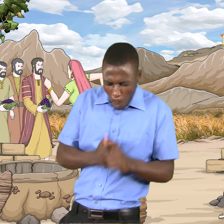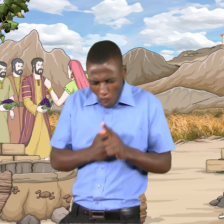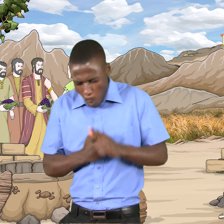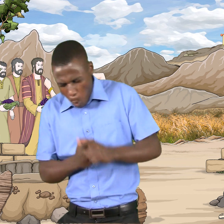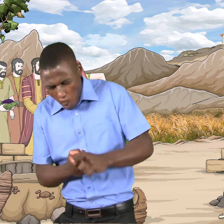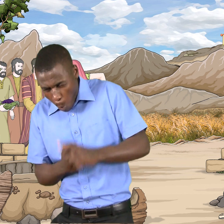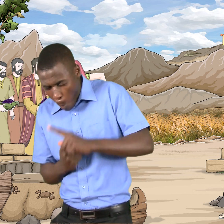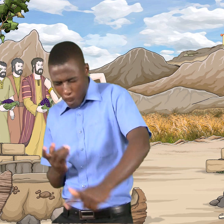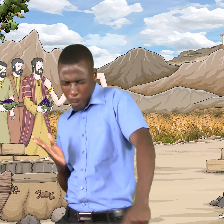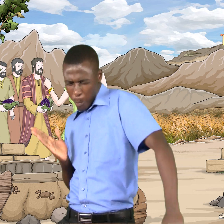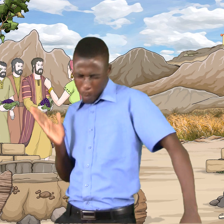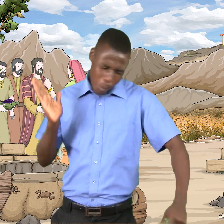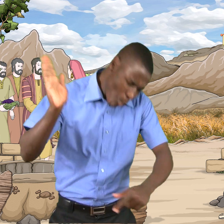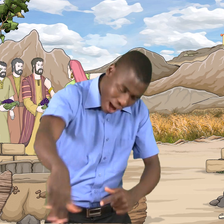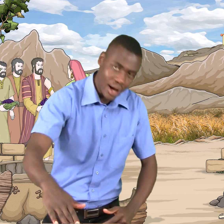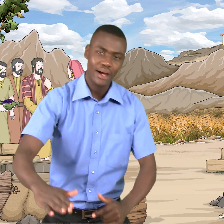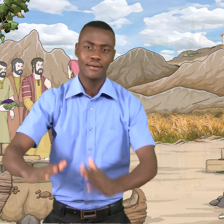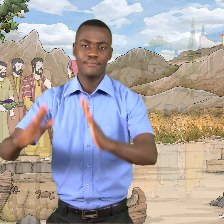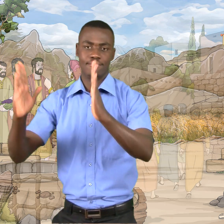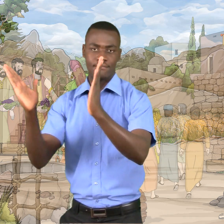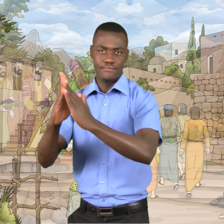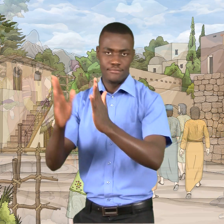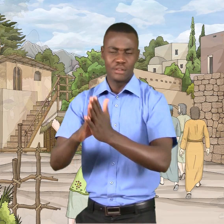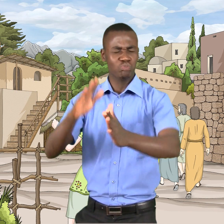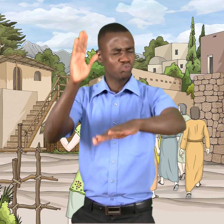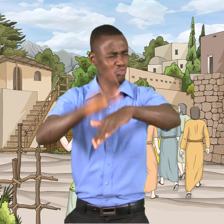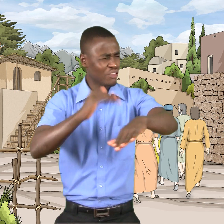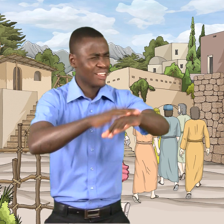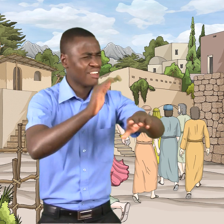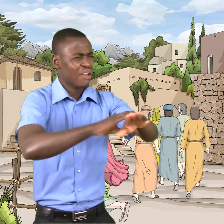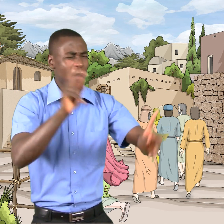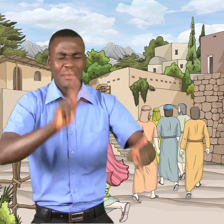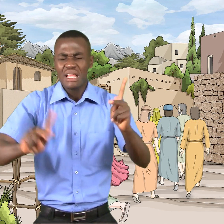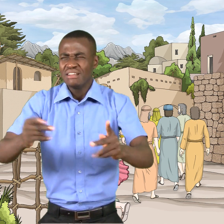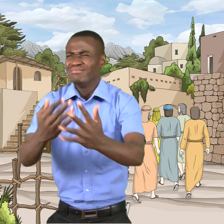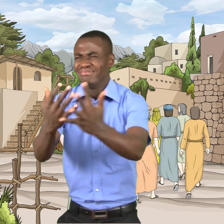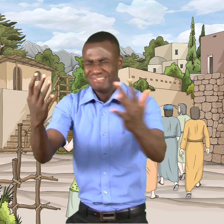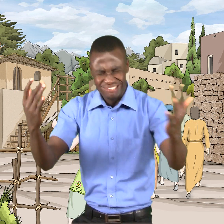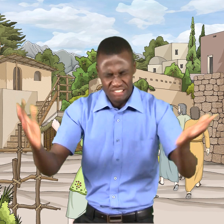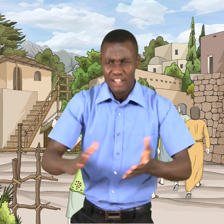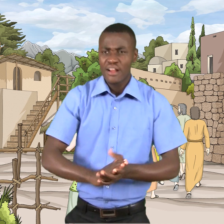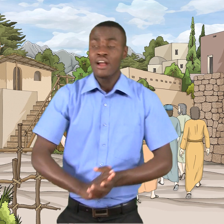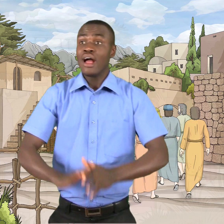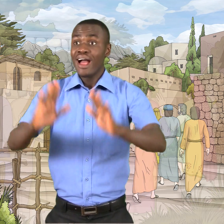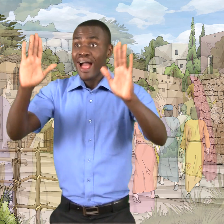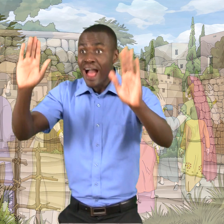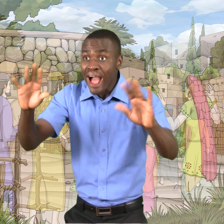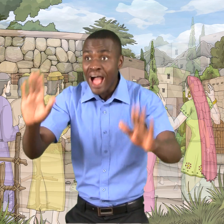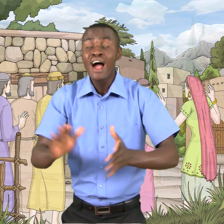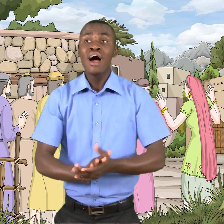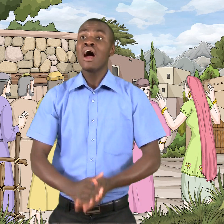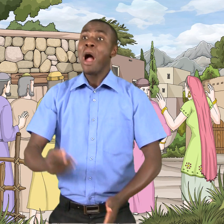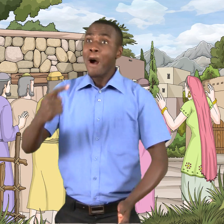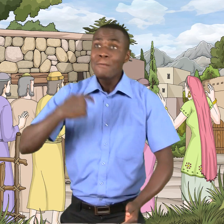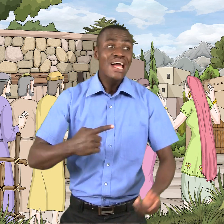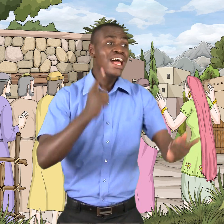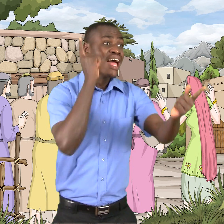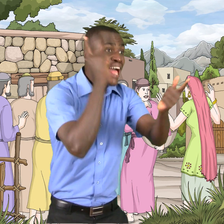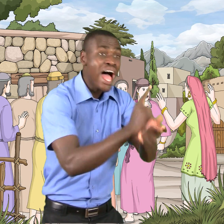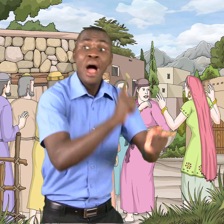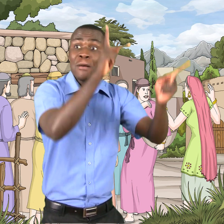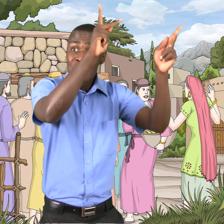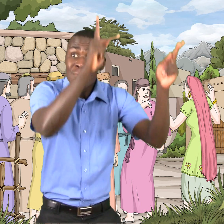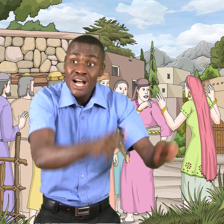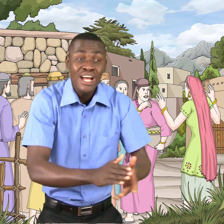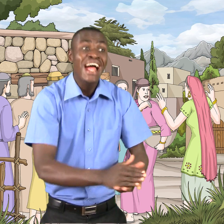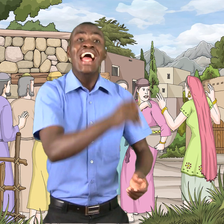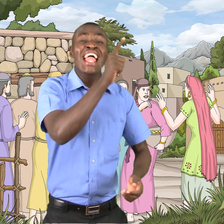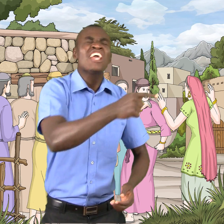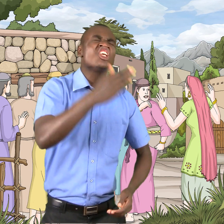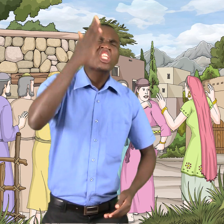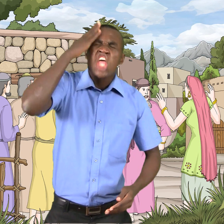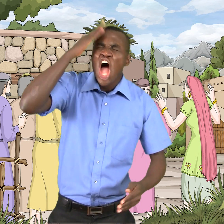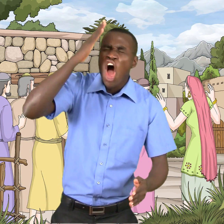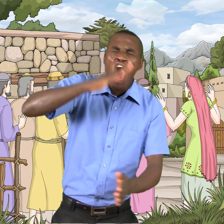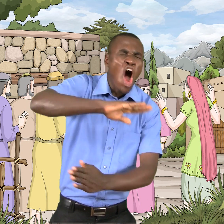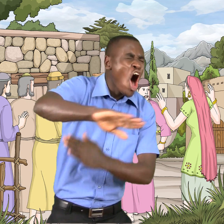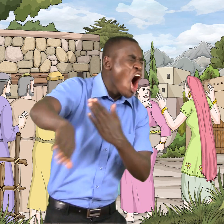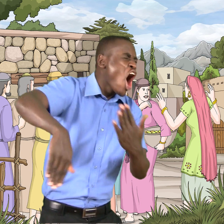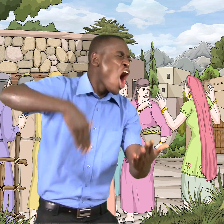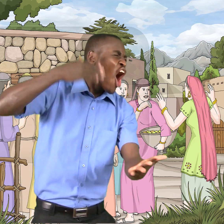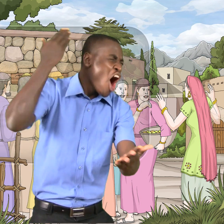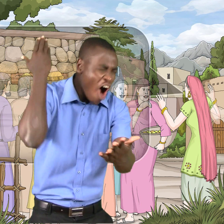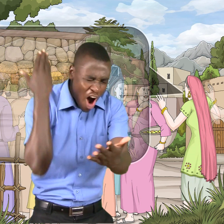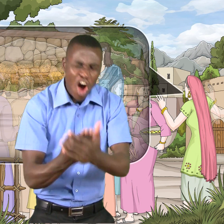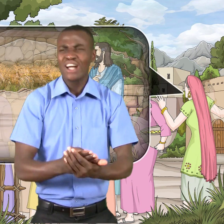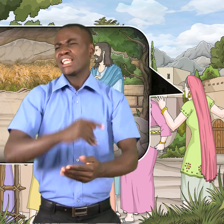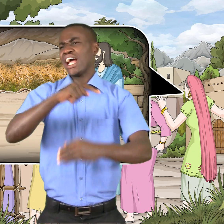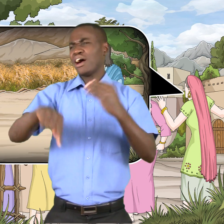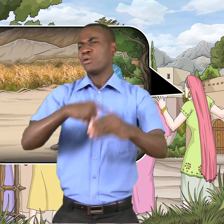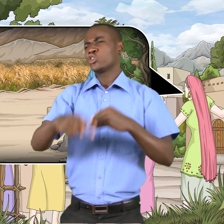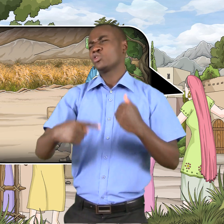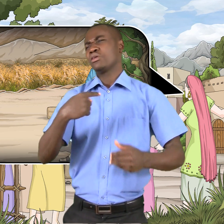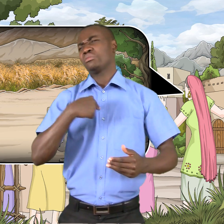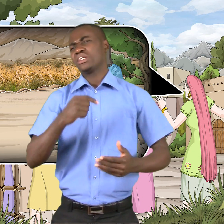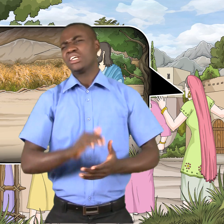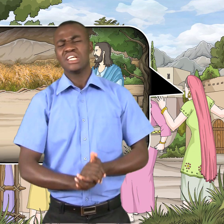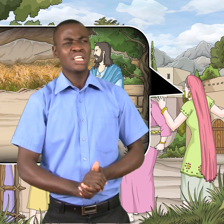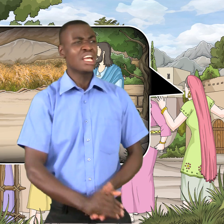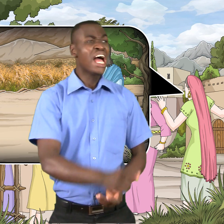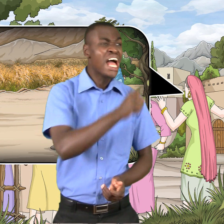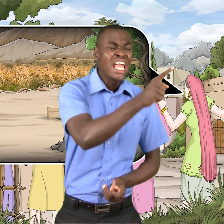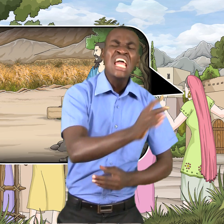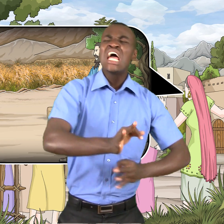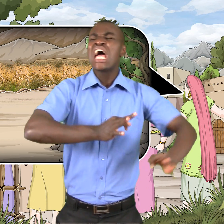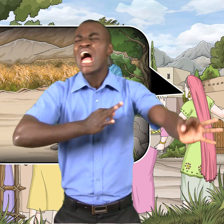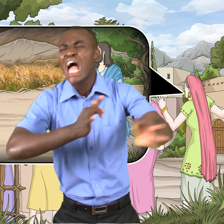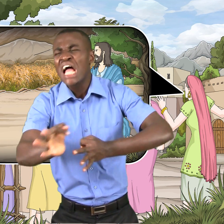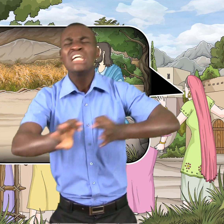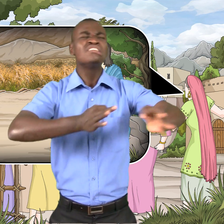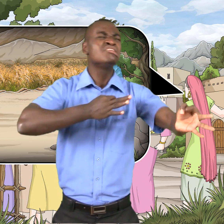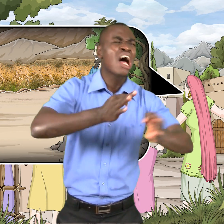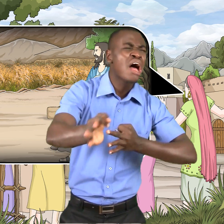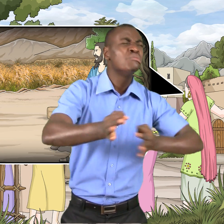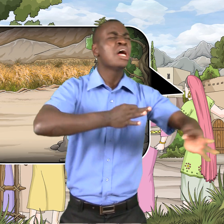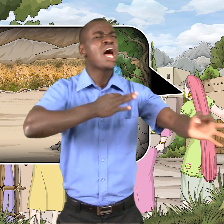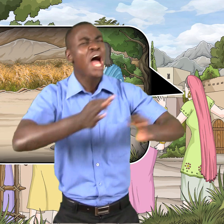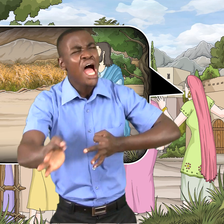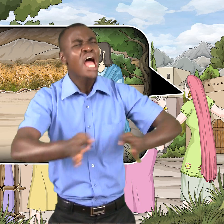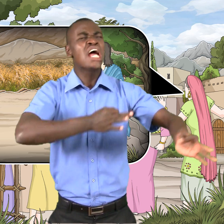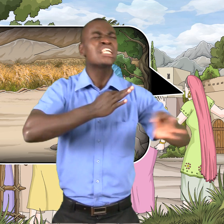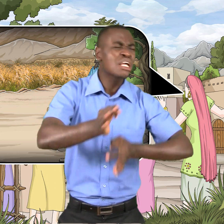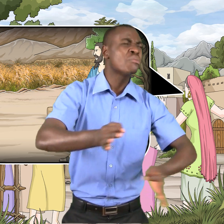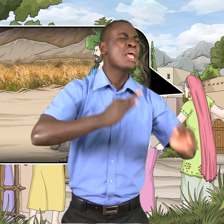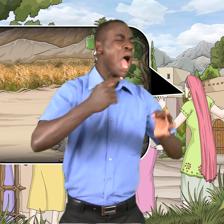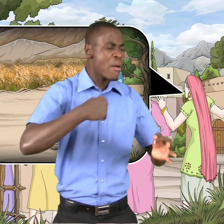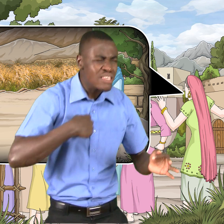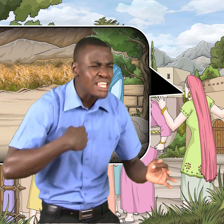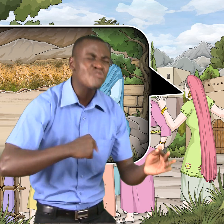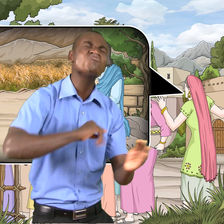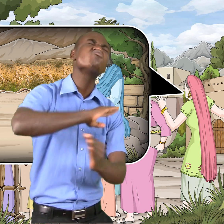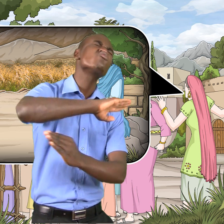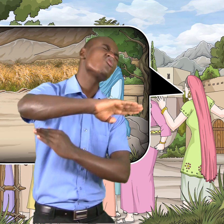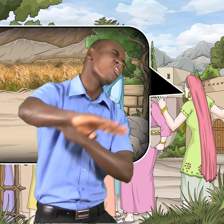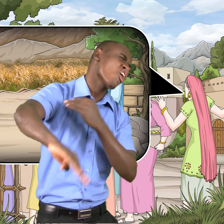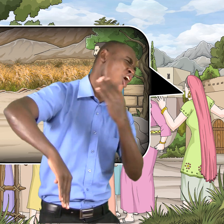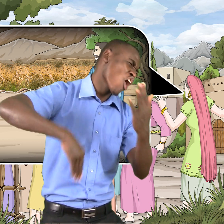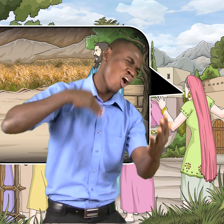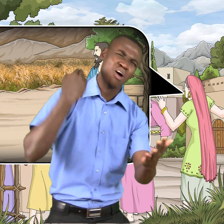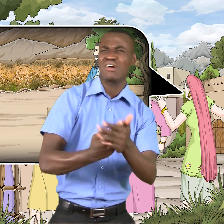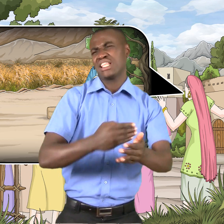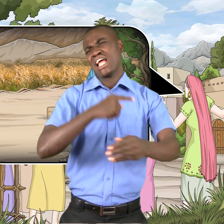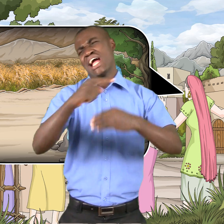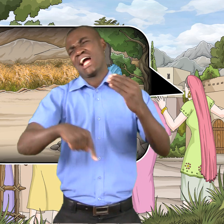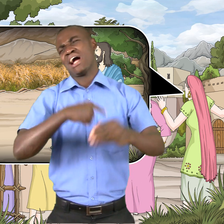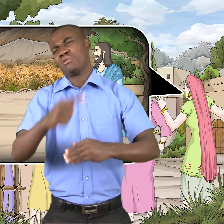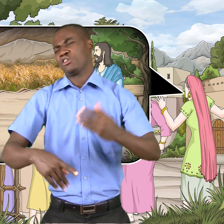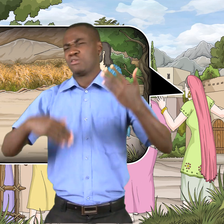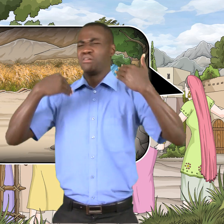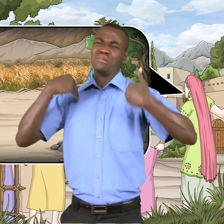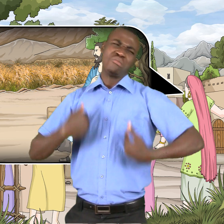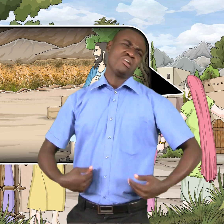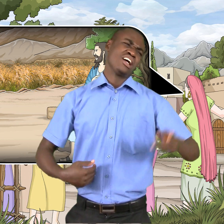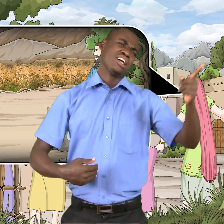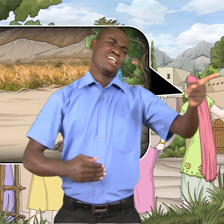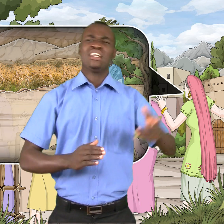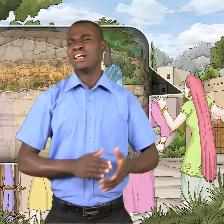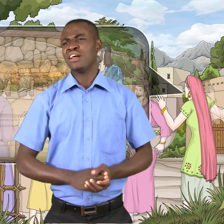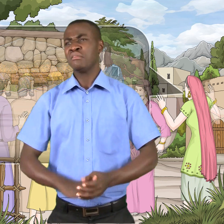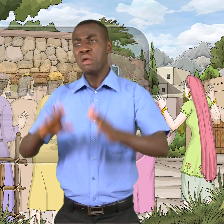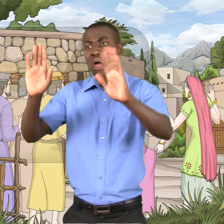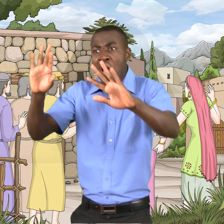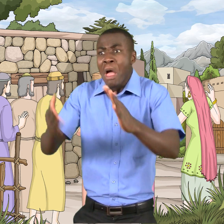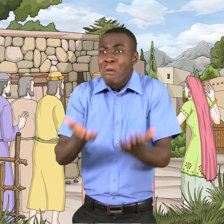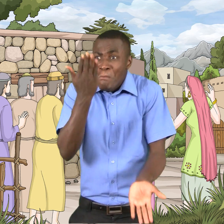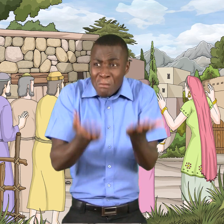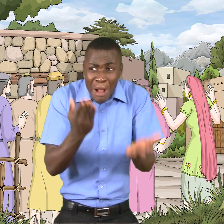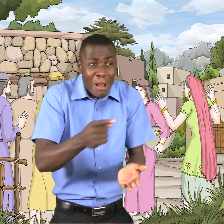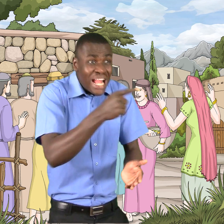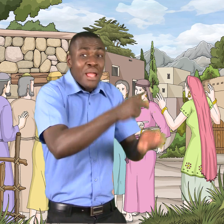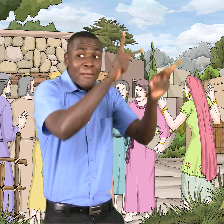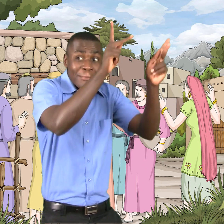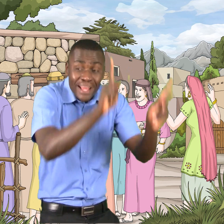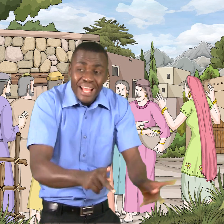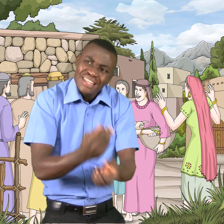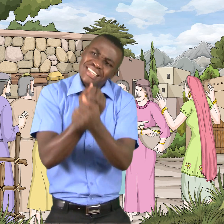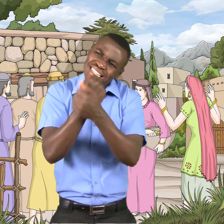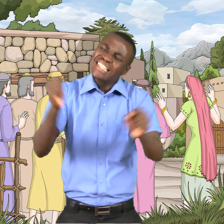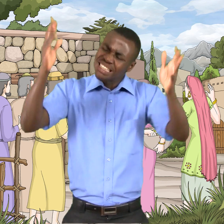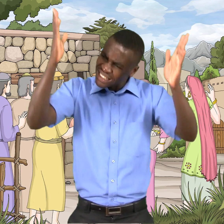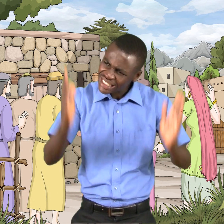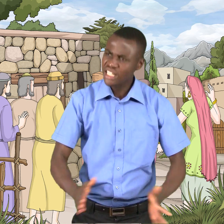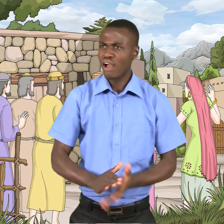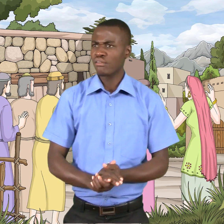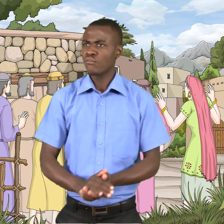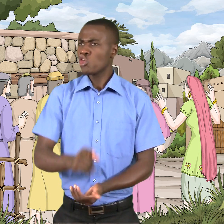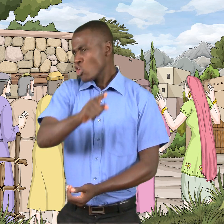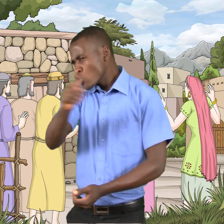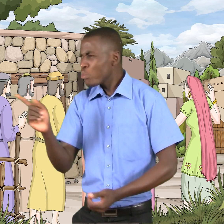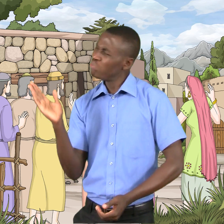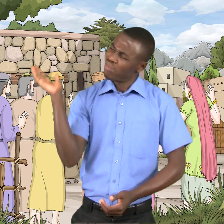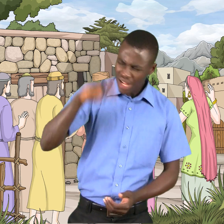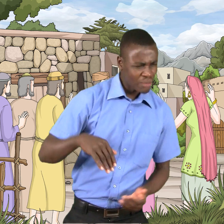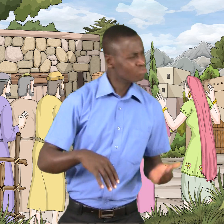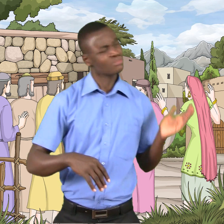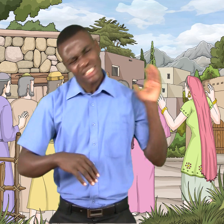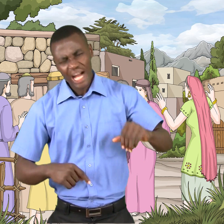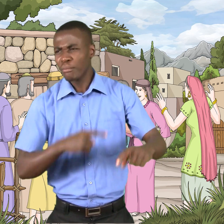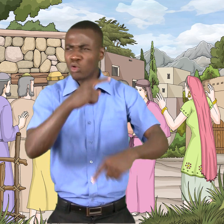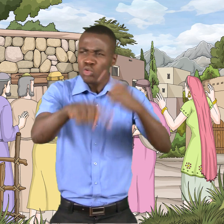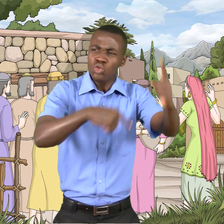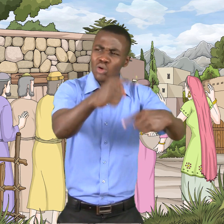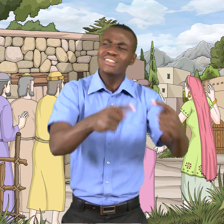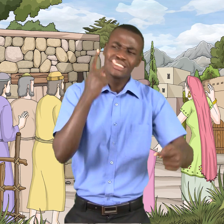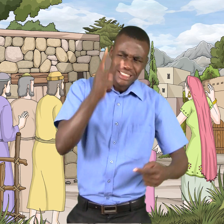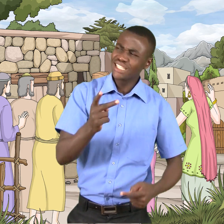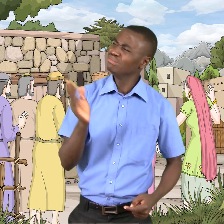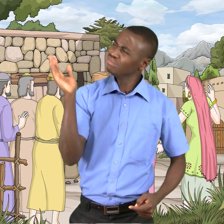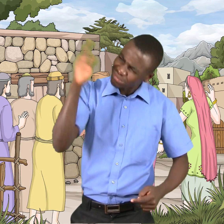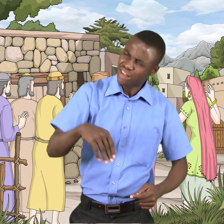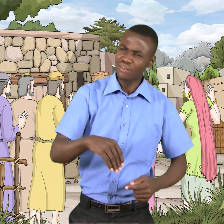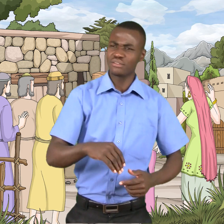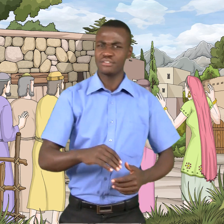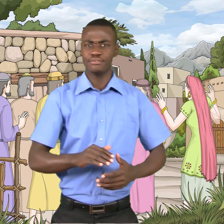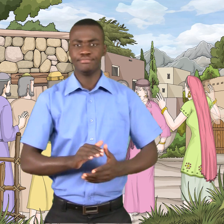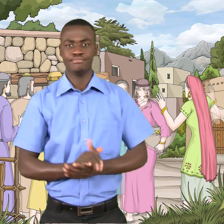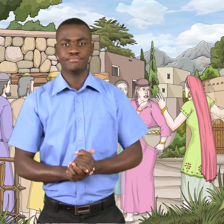Then the woman left her water jar, went back into the town, and said to the people, “Come, see a man who told me everything I ever did.